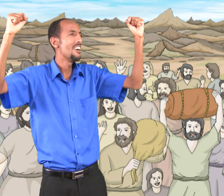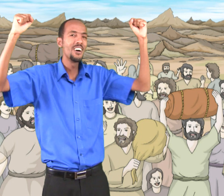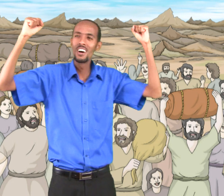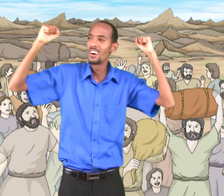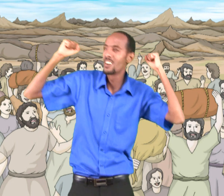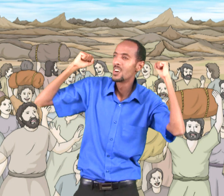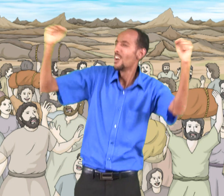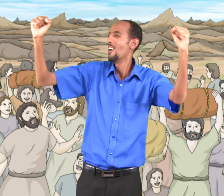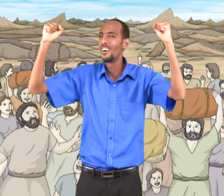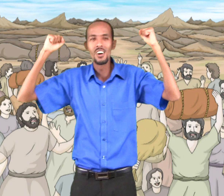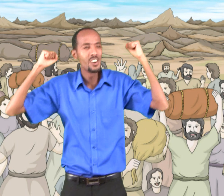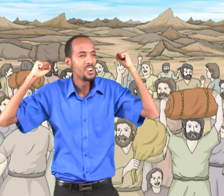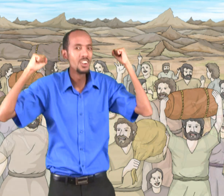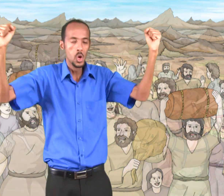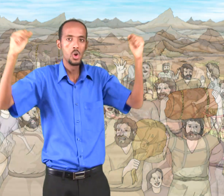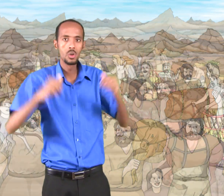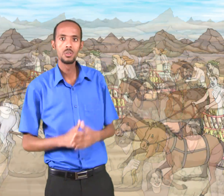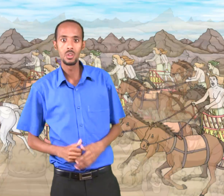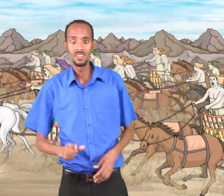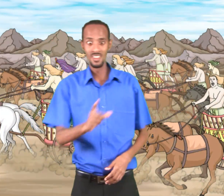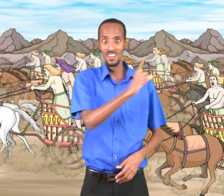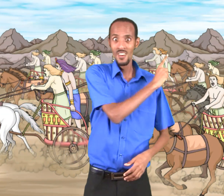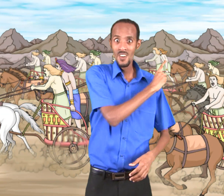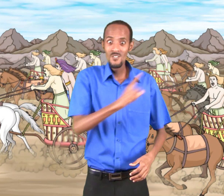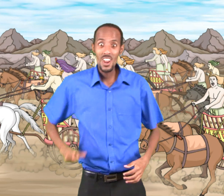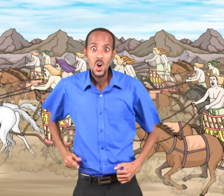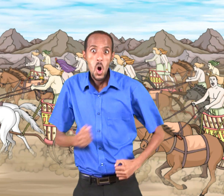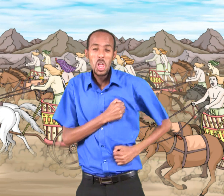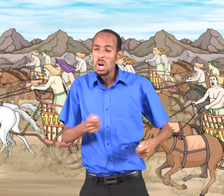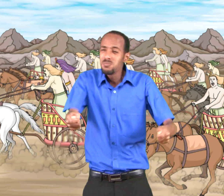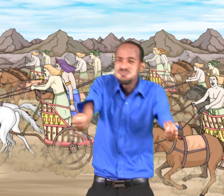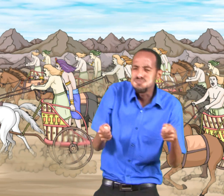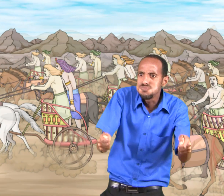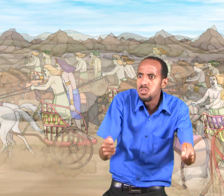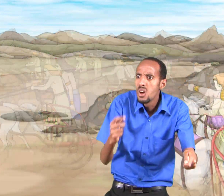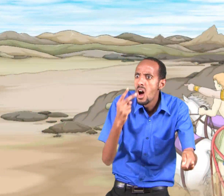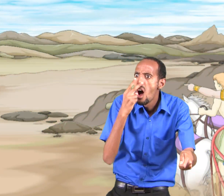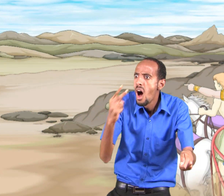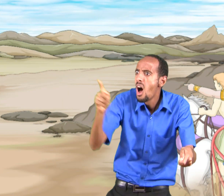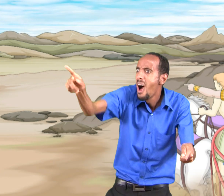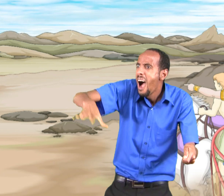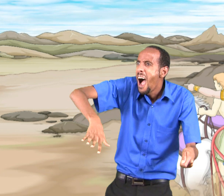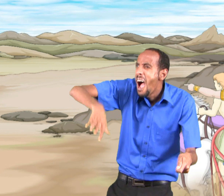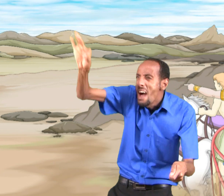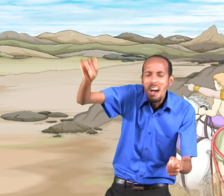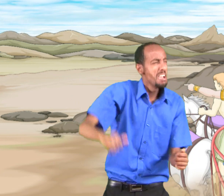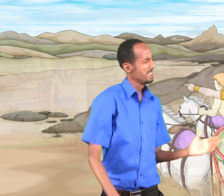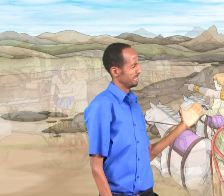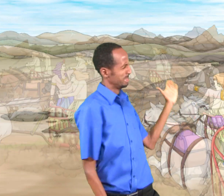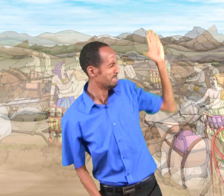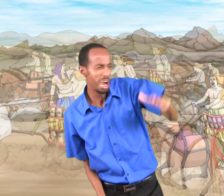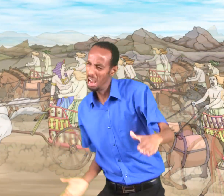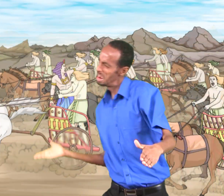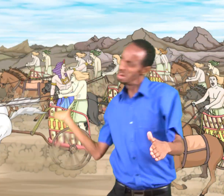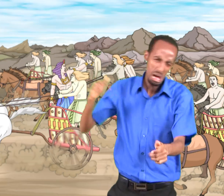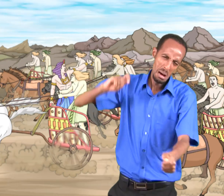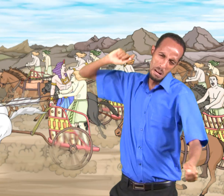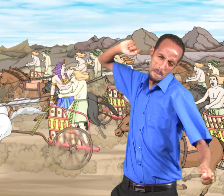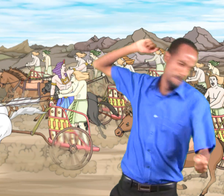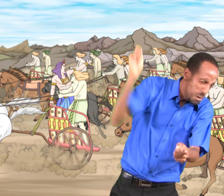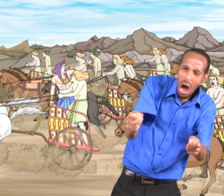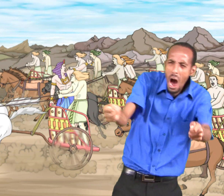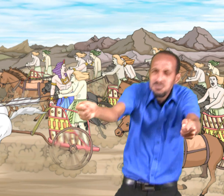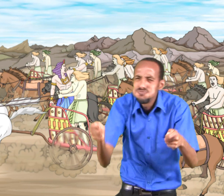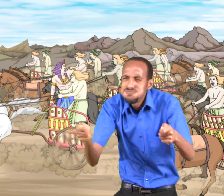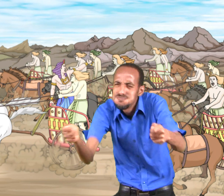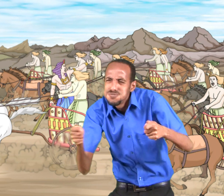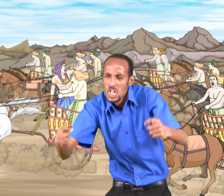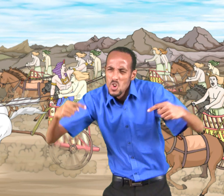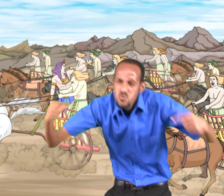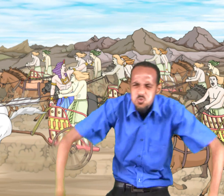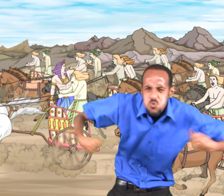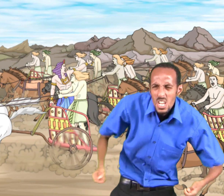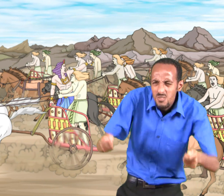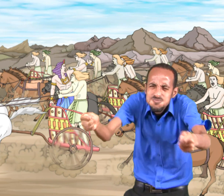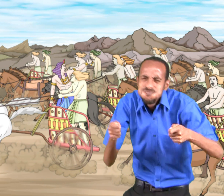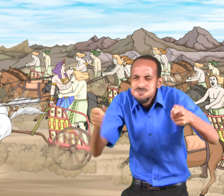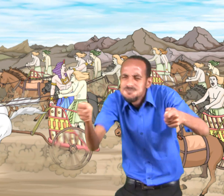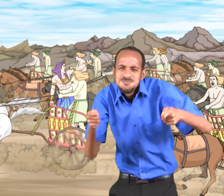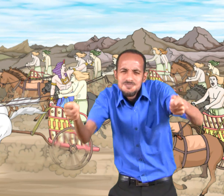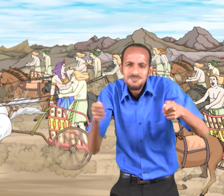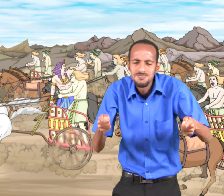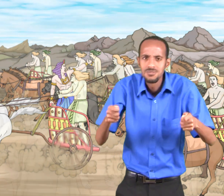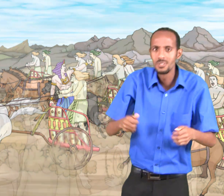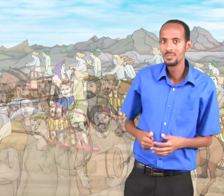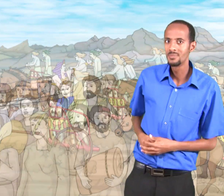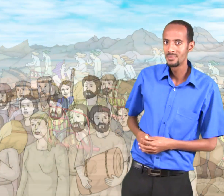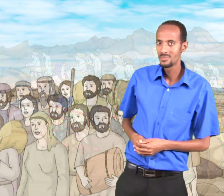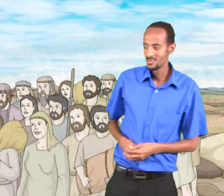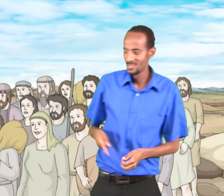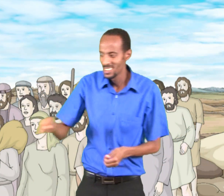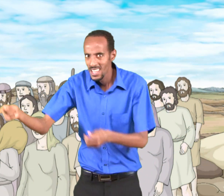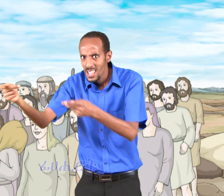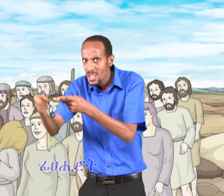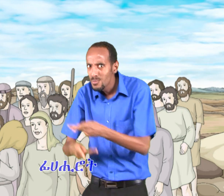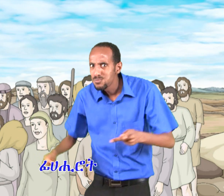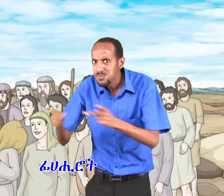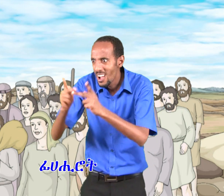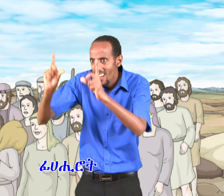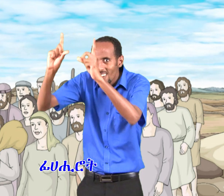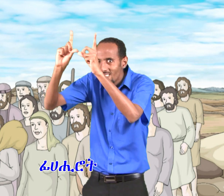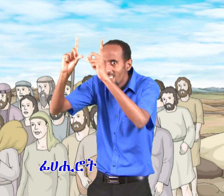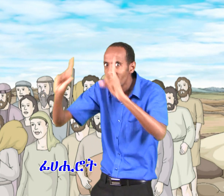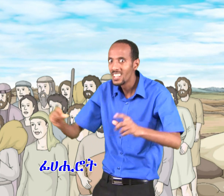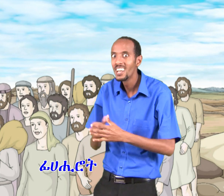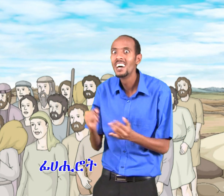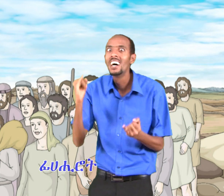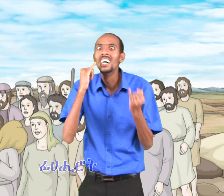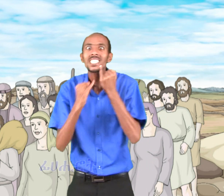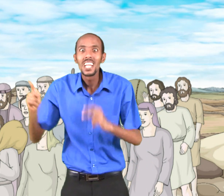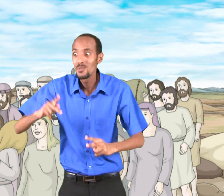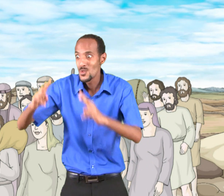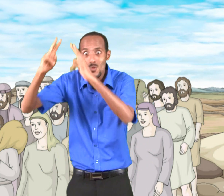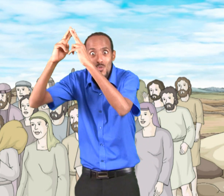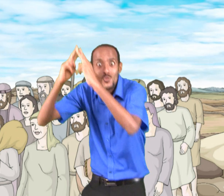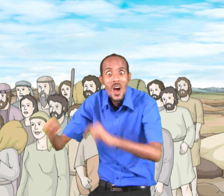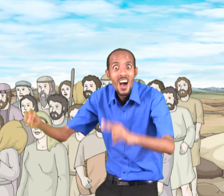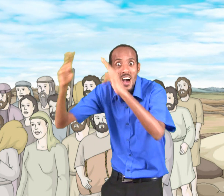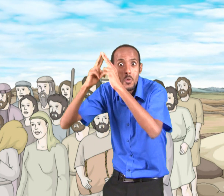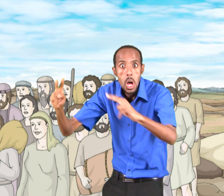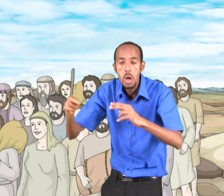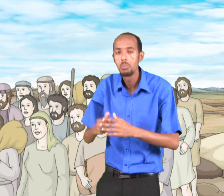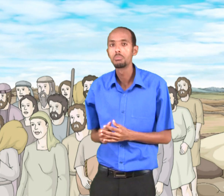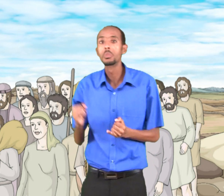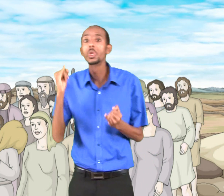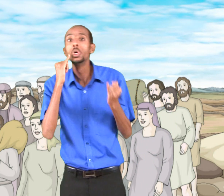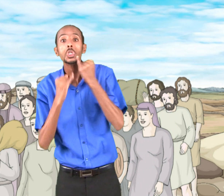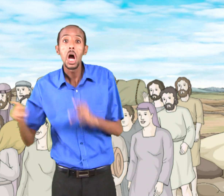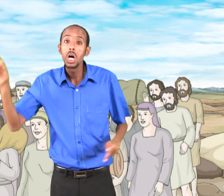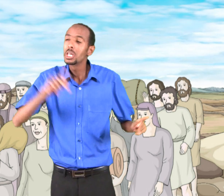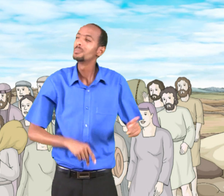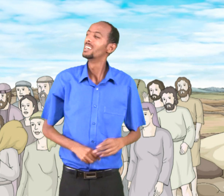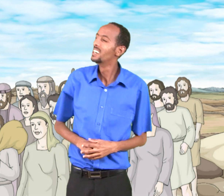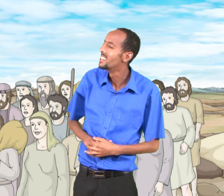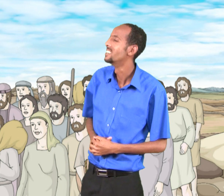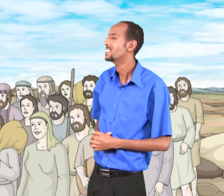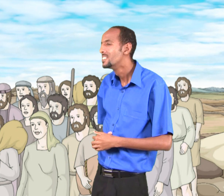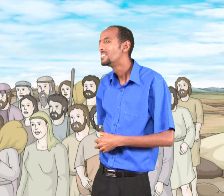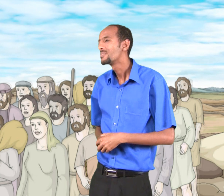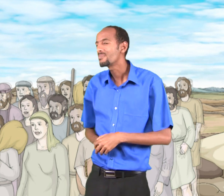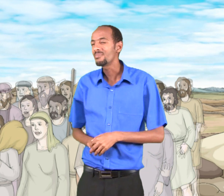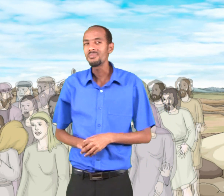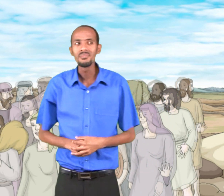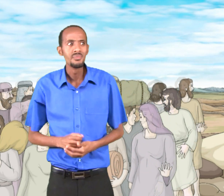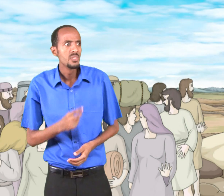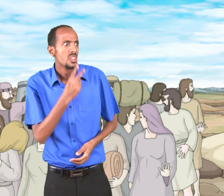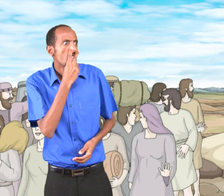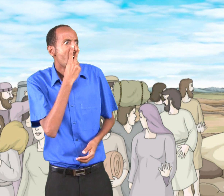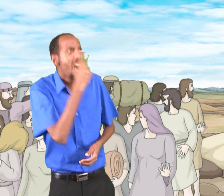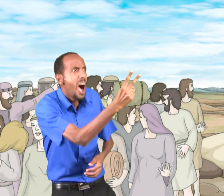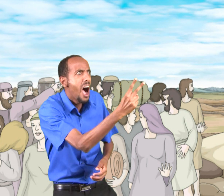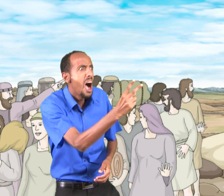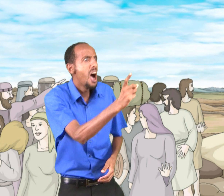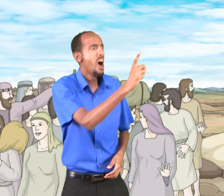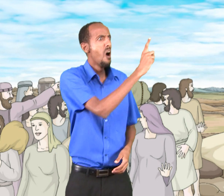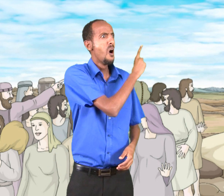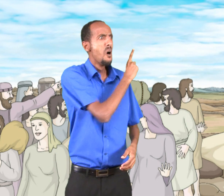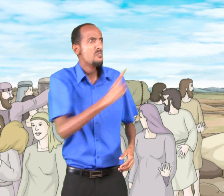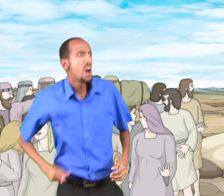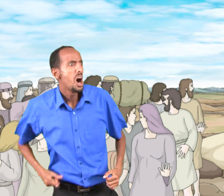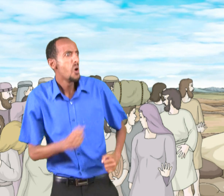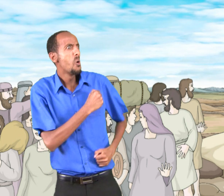The Egyptians—all Pharaoh’s horses and chariots, horsemen and troops—pursued the Israelites and overtook them as they camped by the sea near Pi-hahiroth, opposite Baal-zephon.